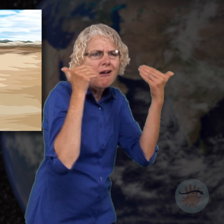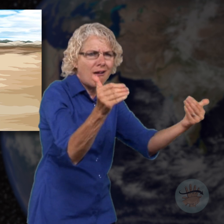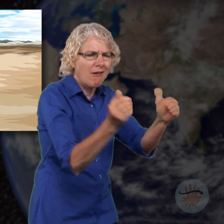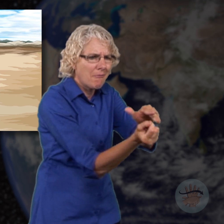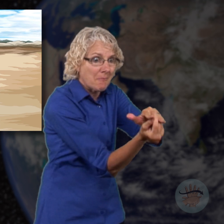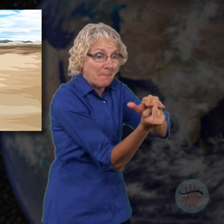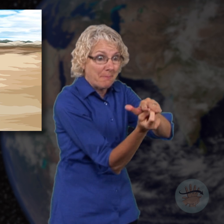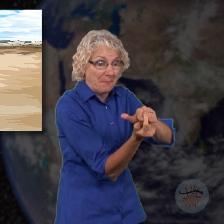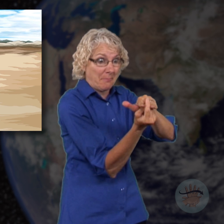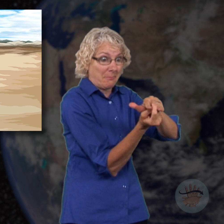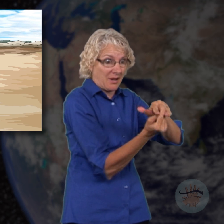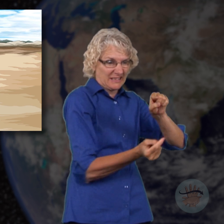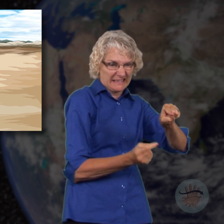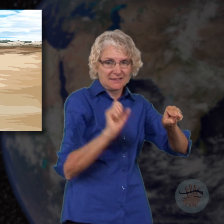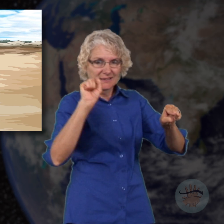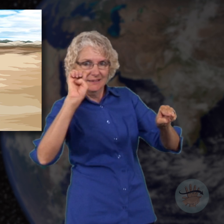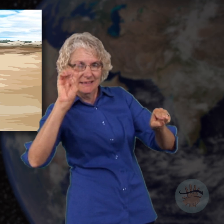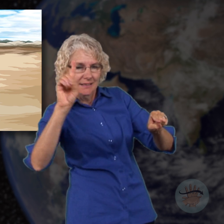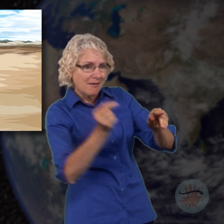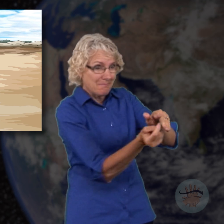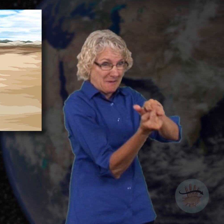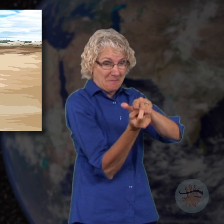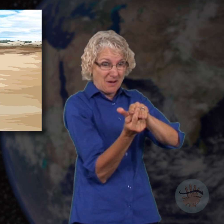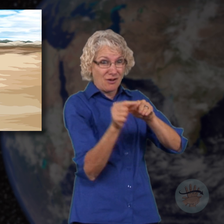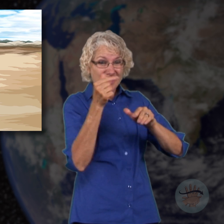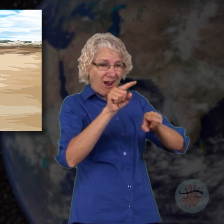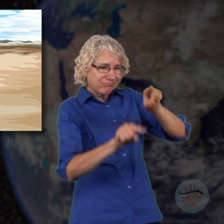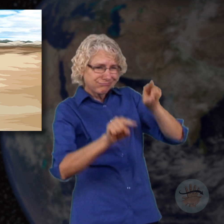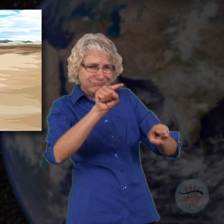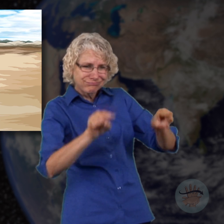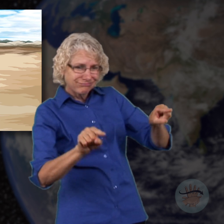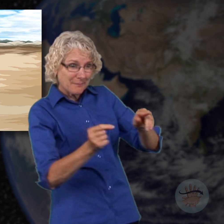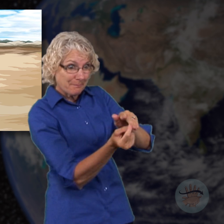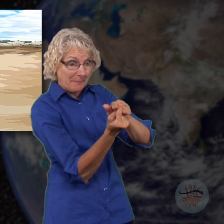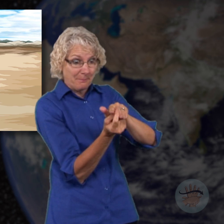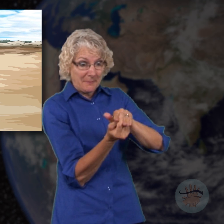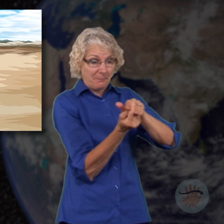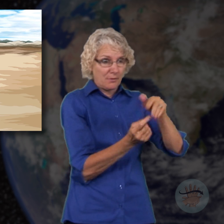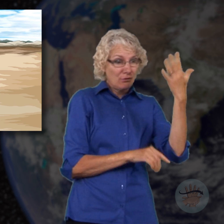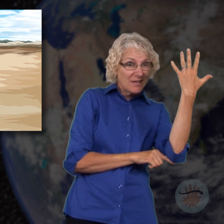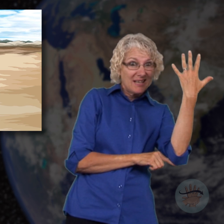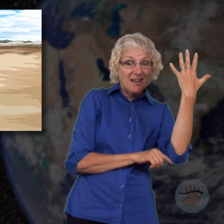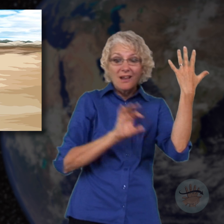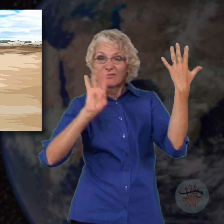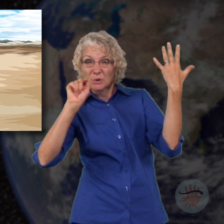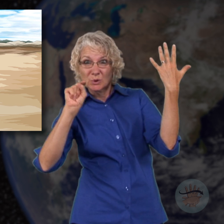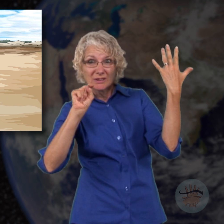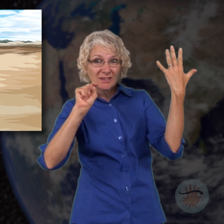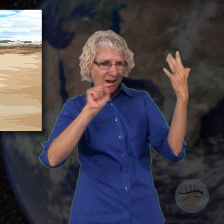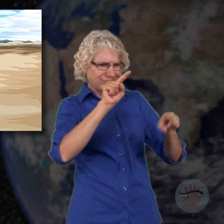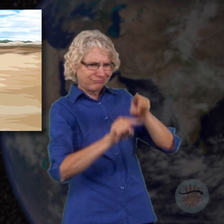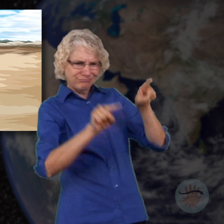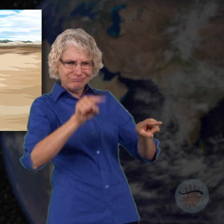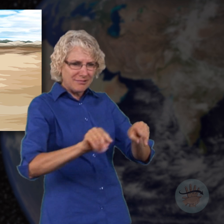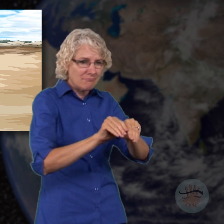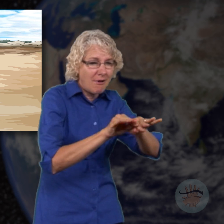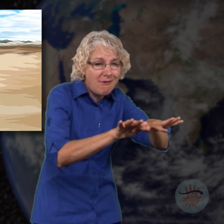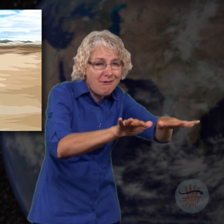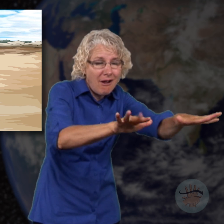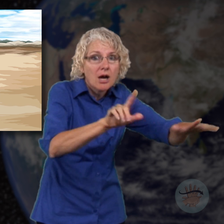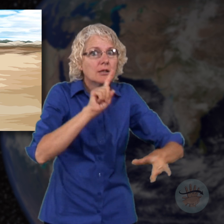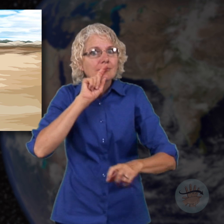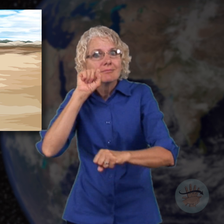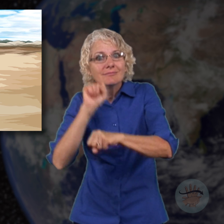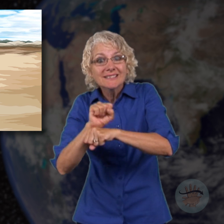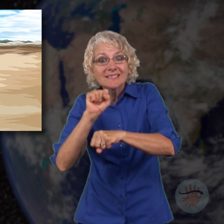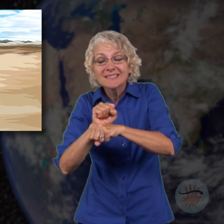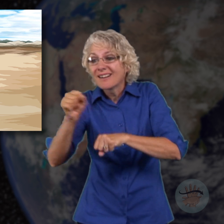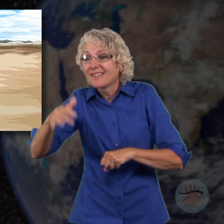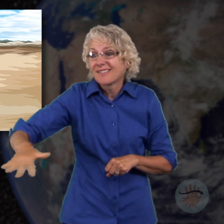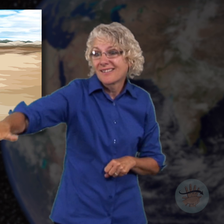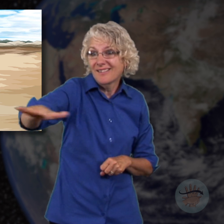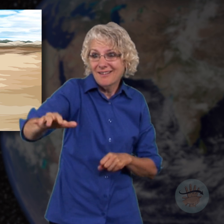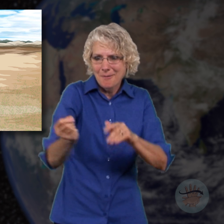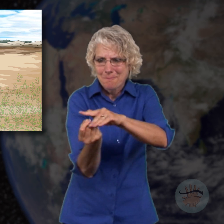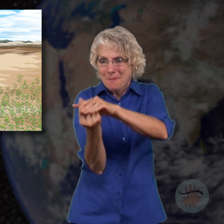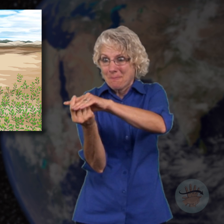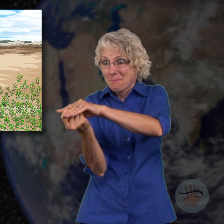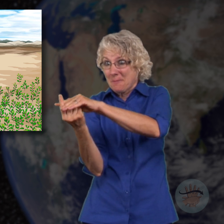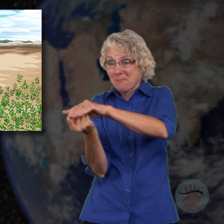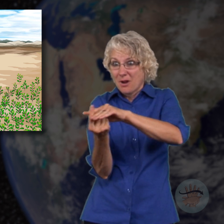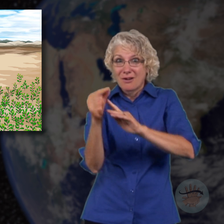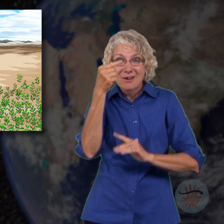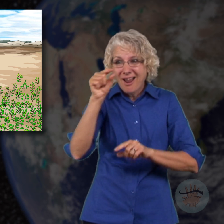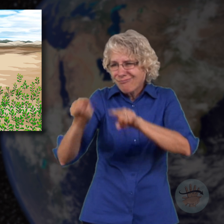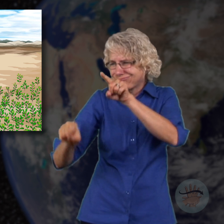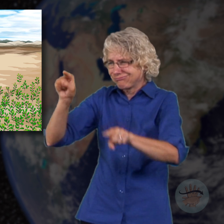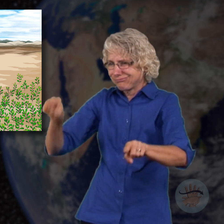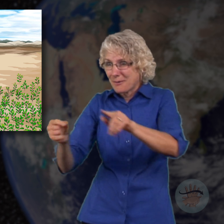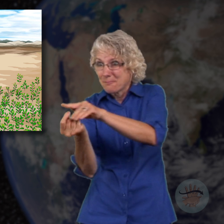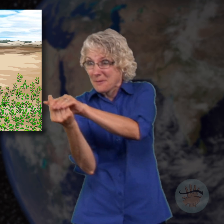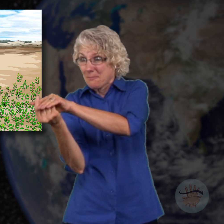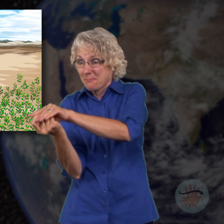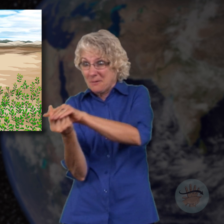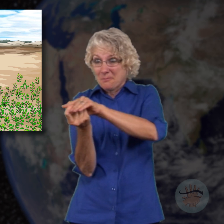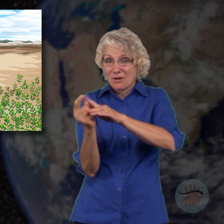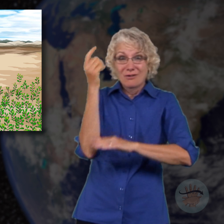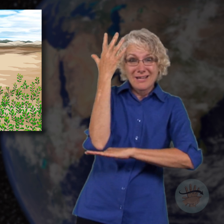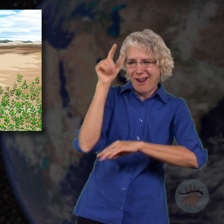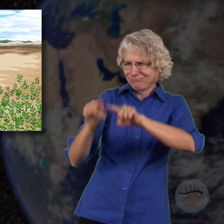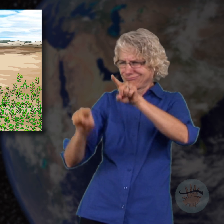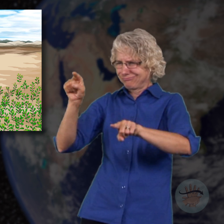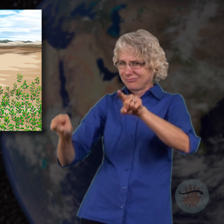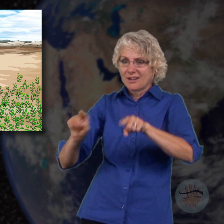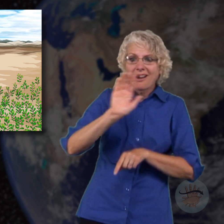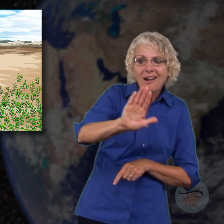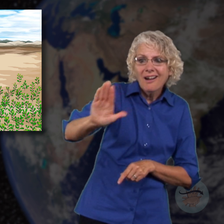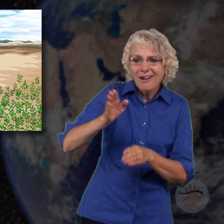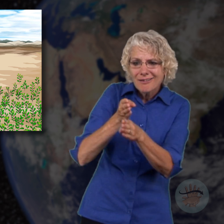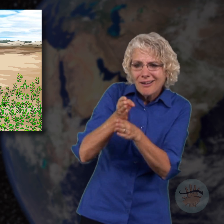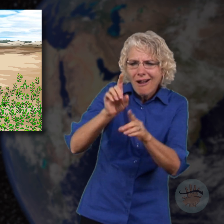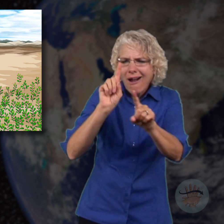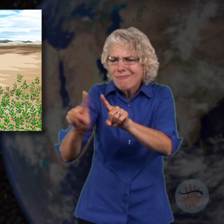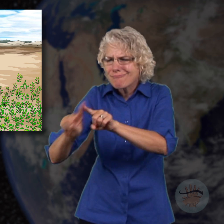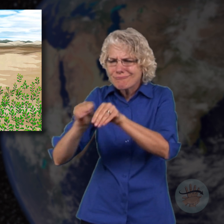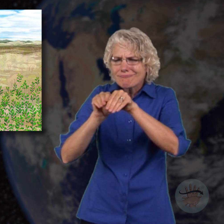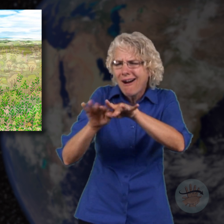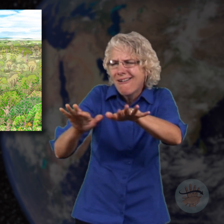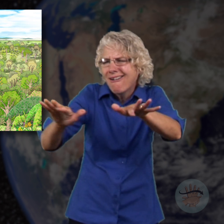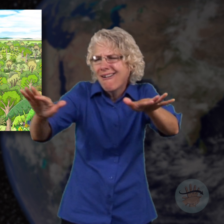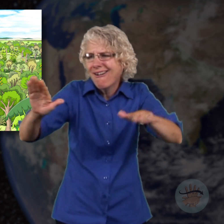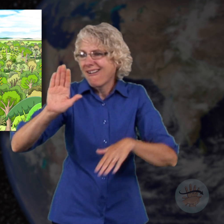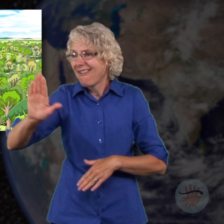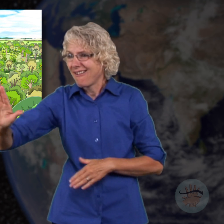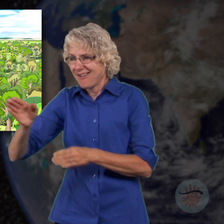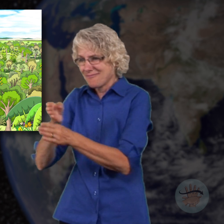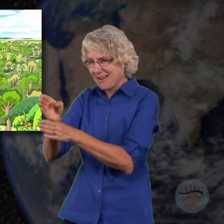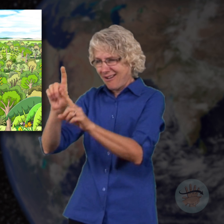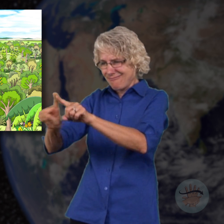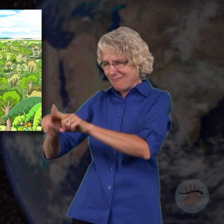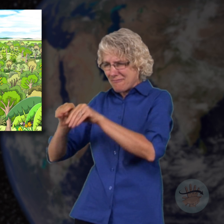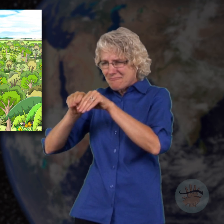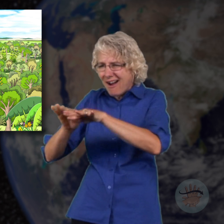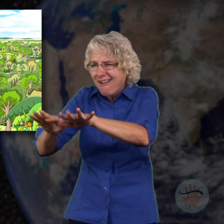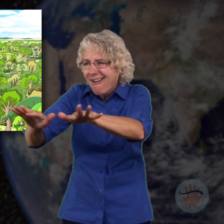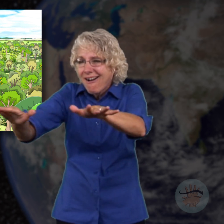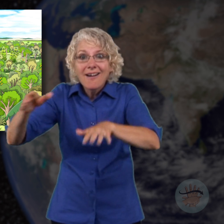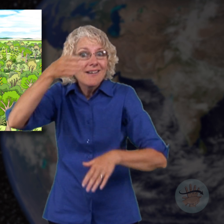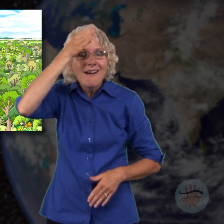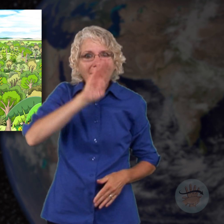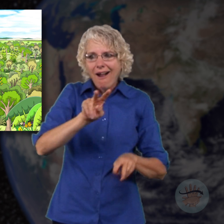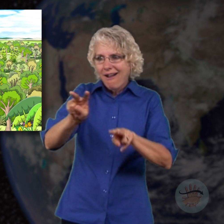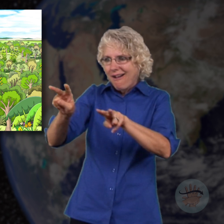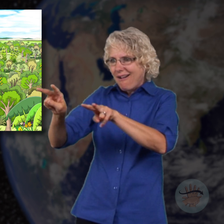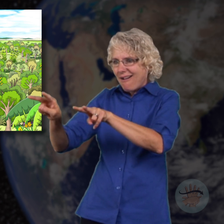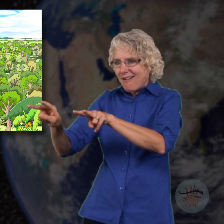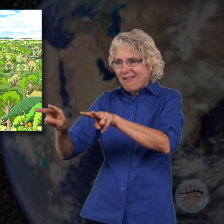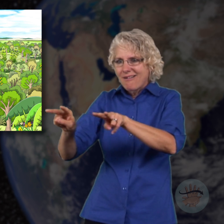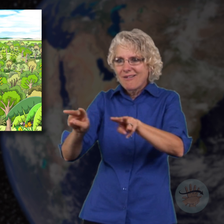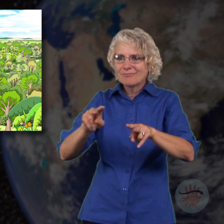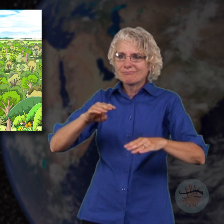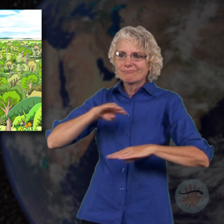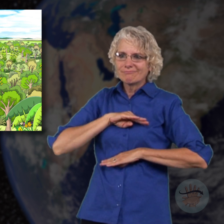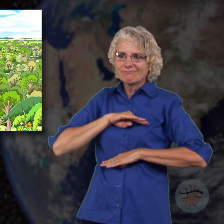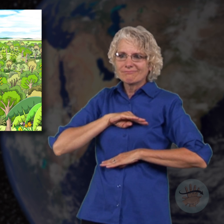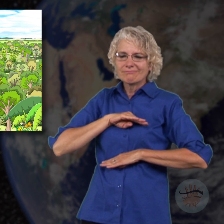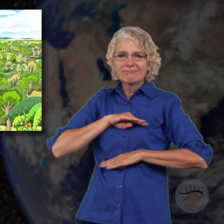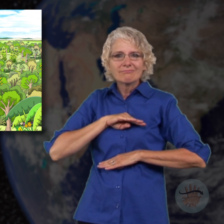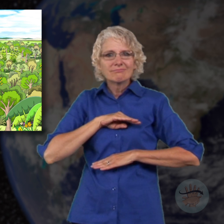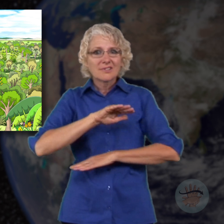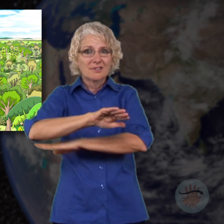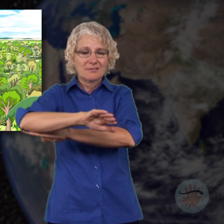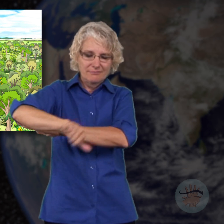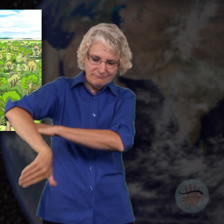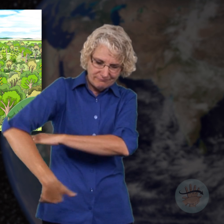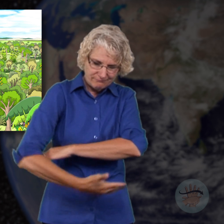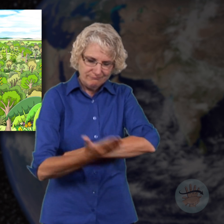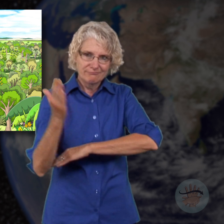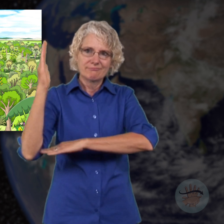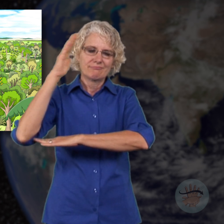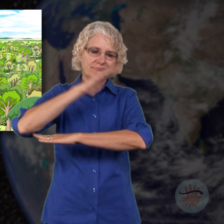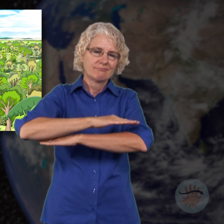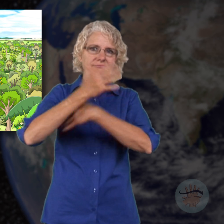God called the dry land “earth,” and the gathering of waters He called “seas.”